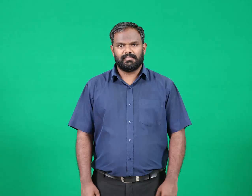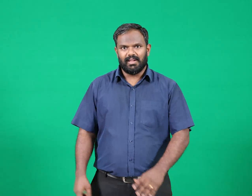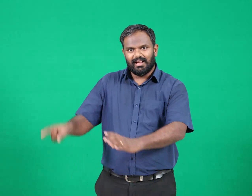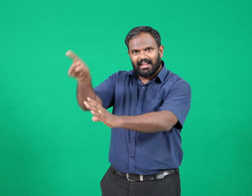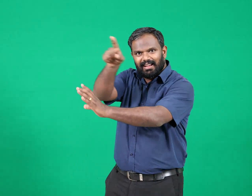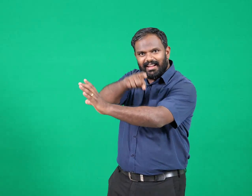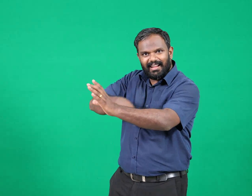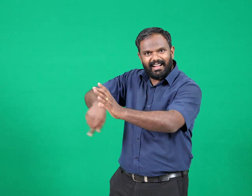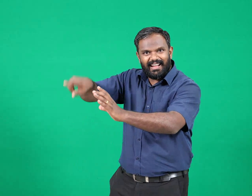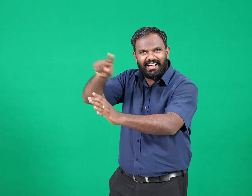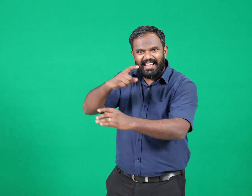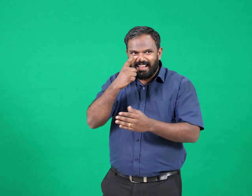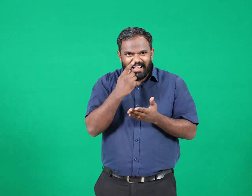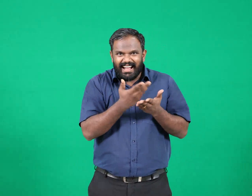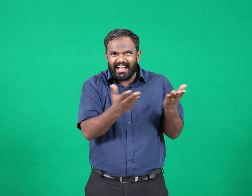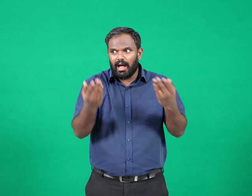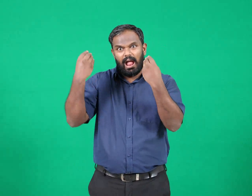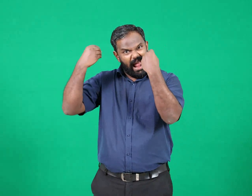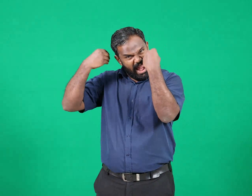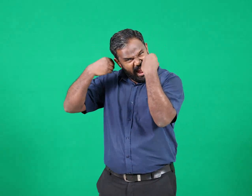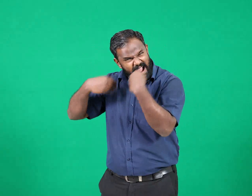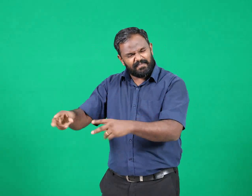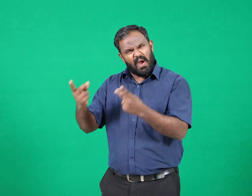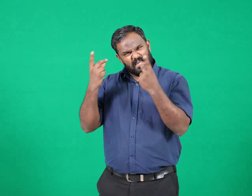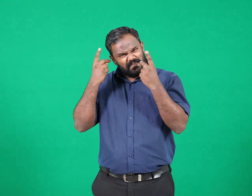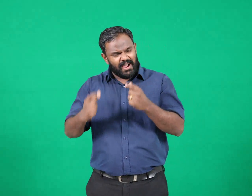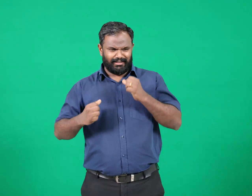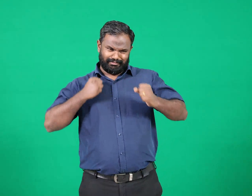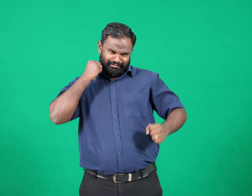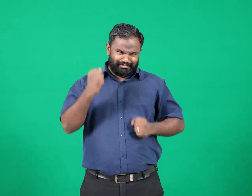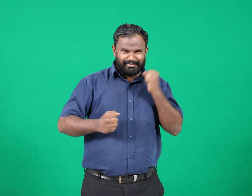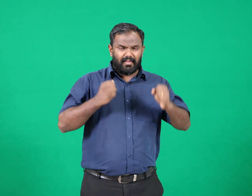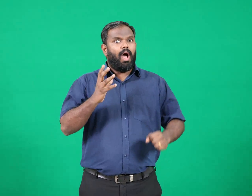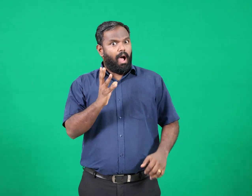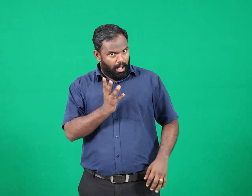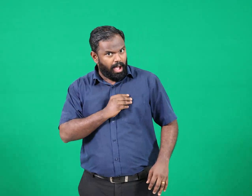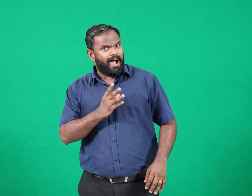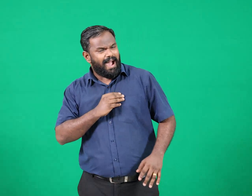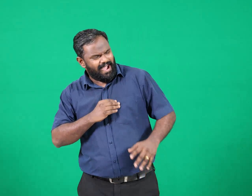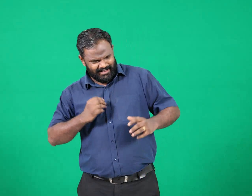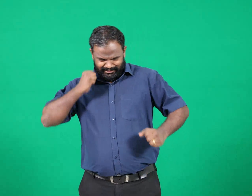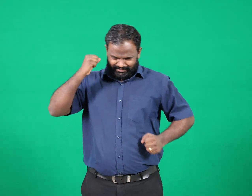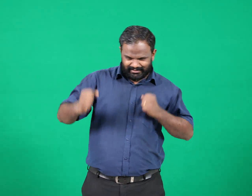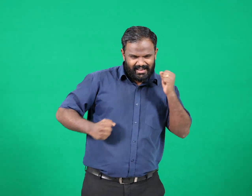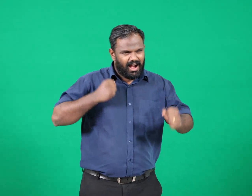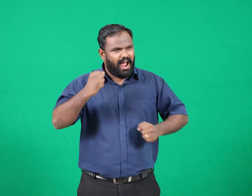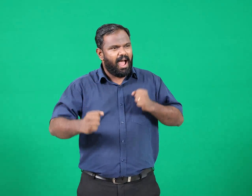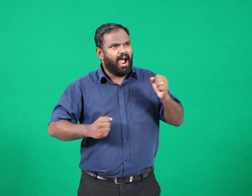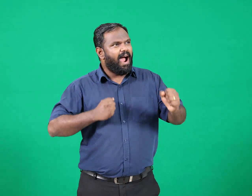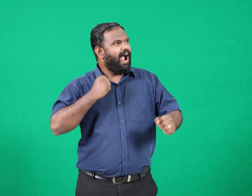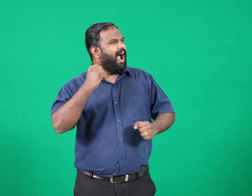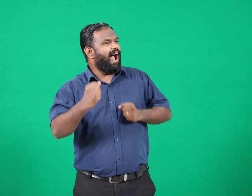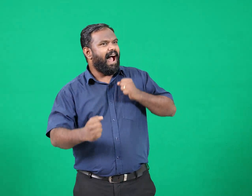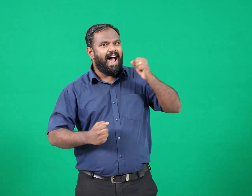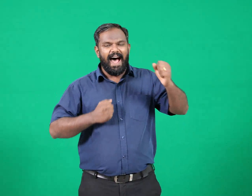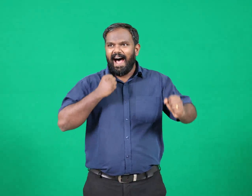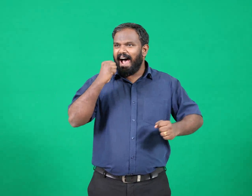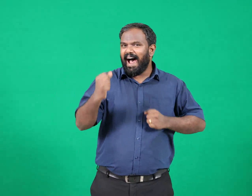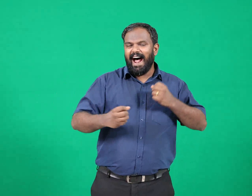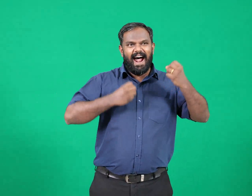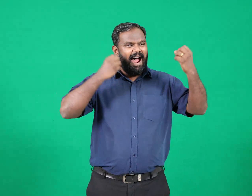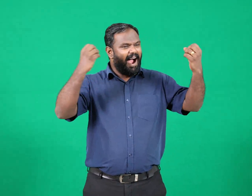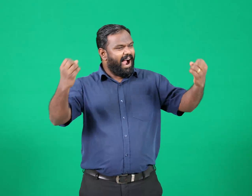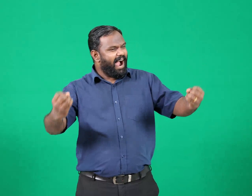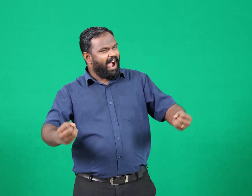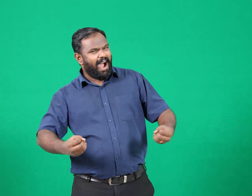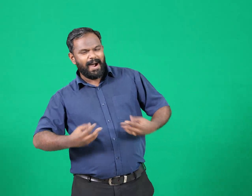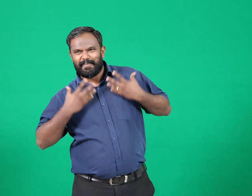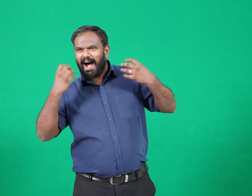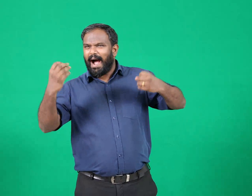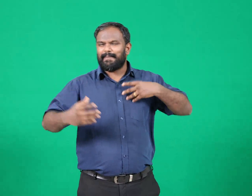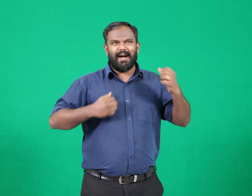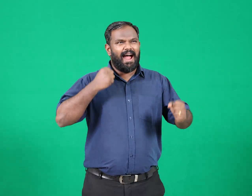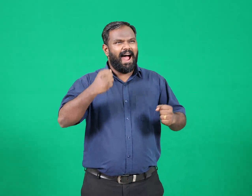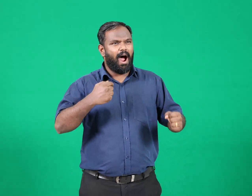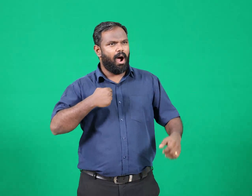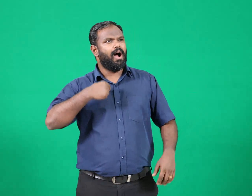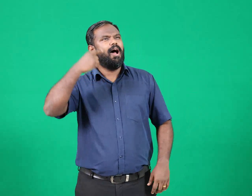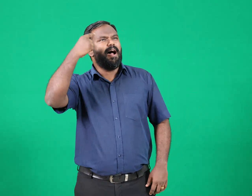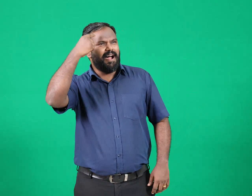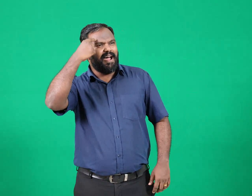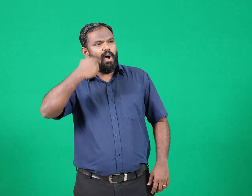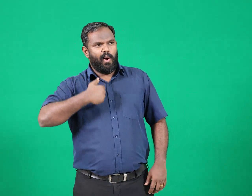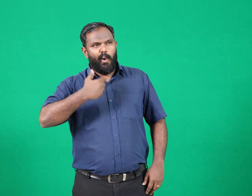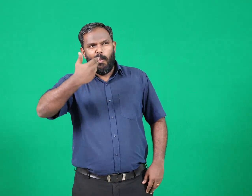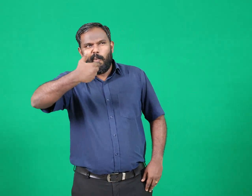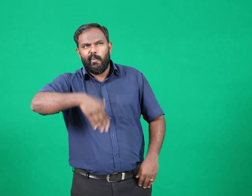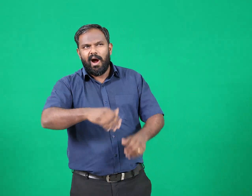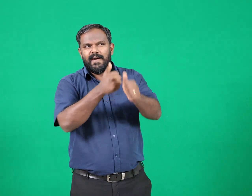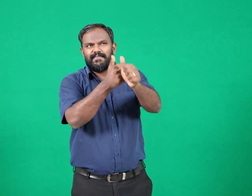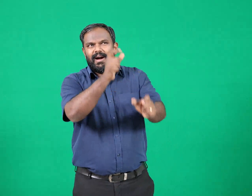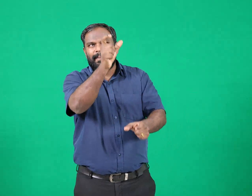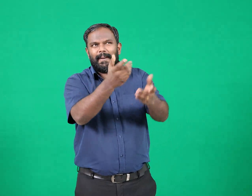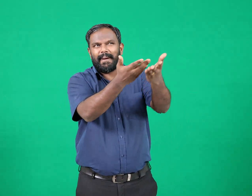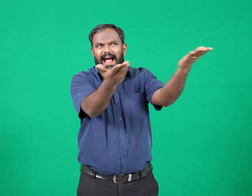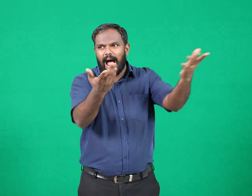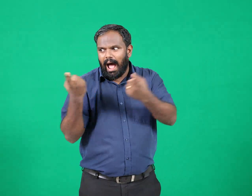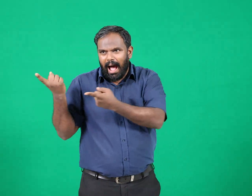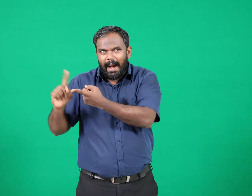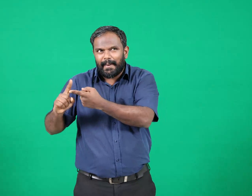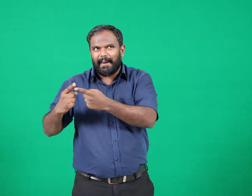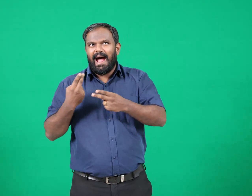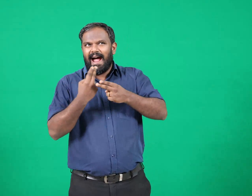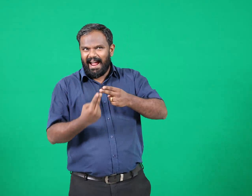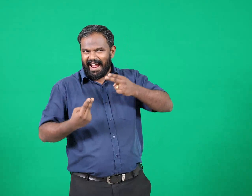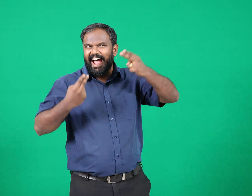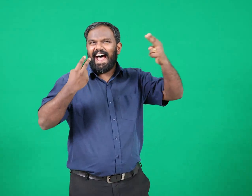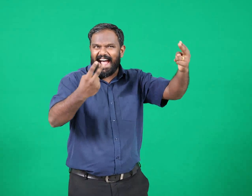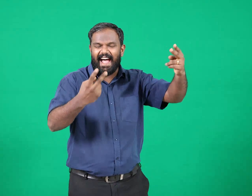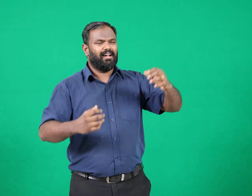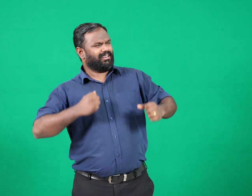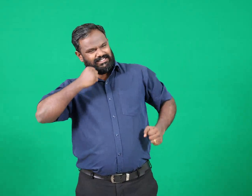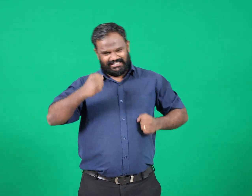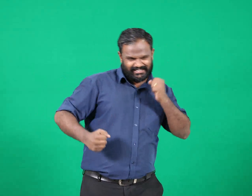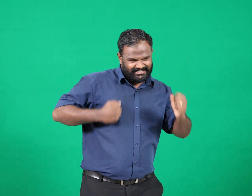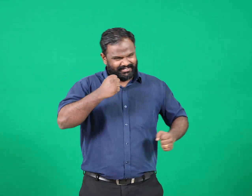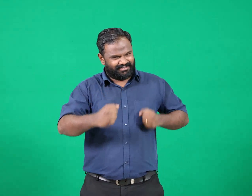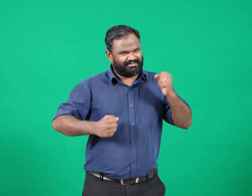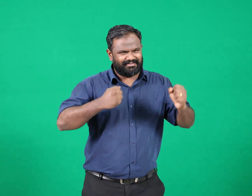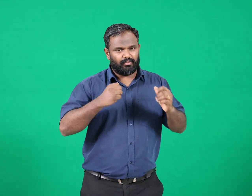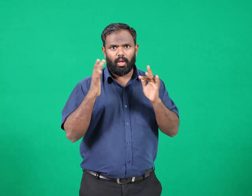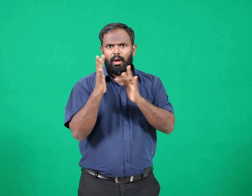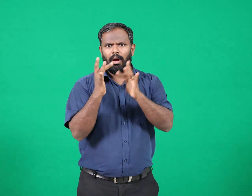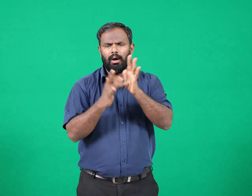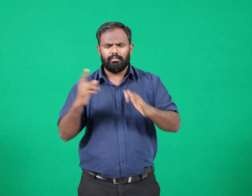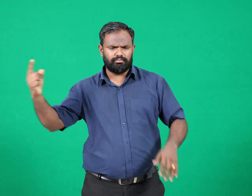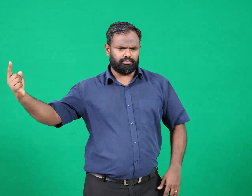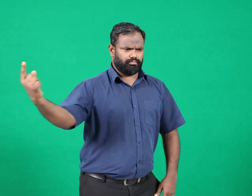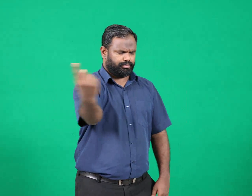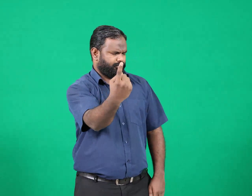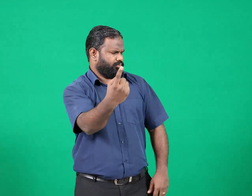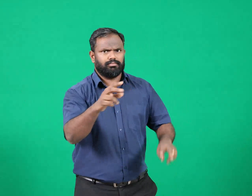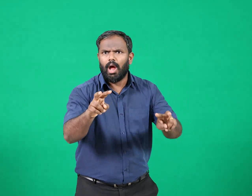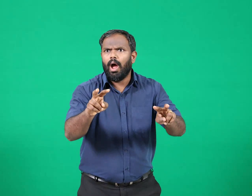So they hurried away from the tomb in fear and great joy, and ran to tell His disciples.